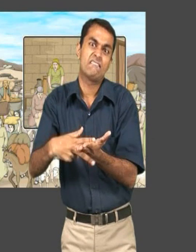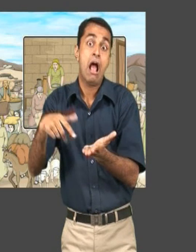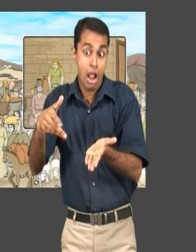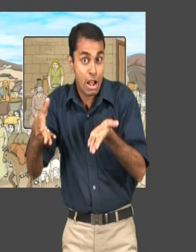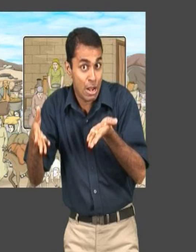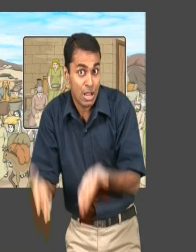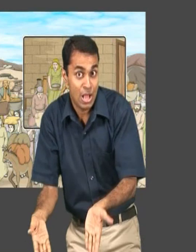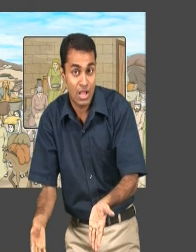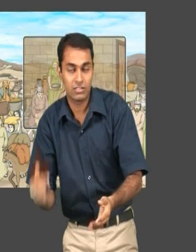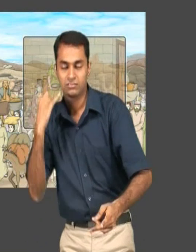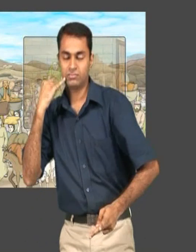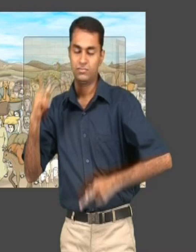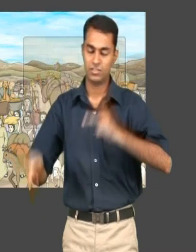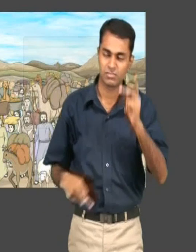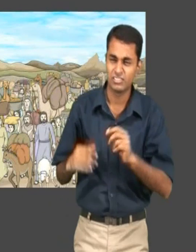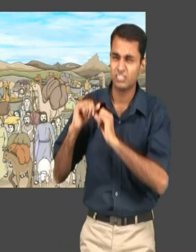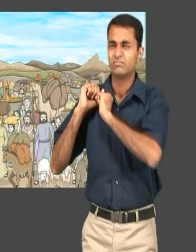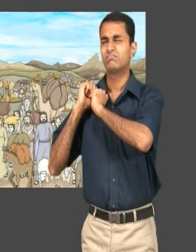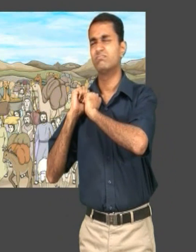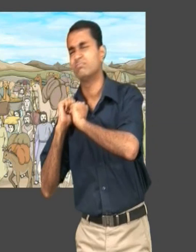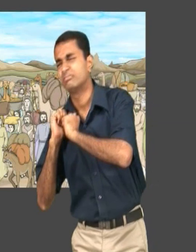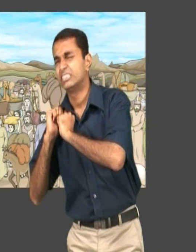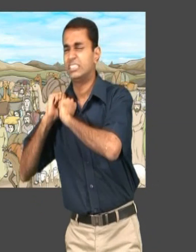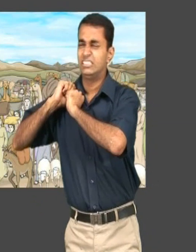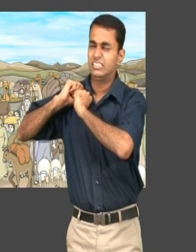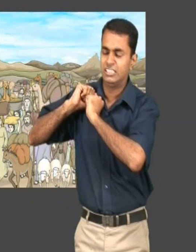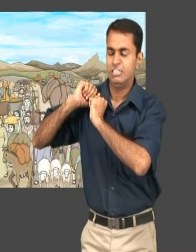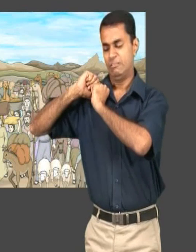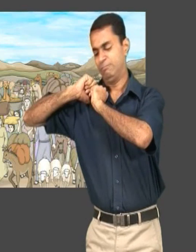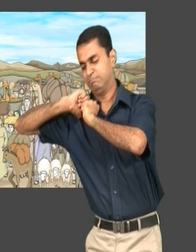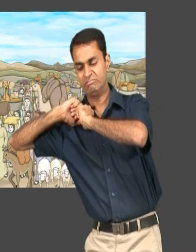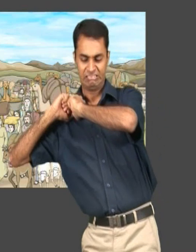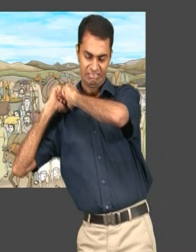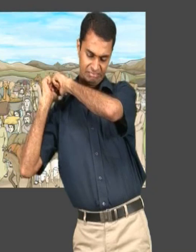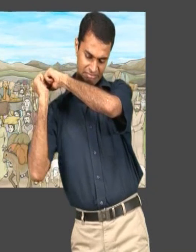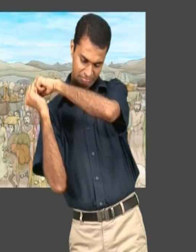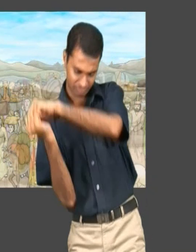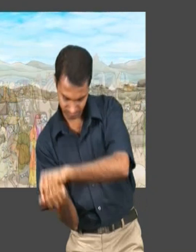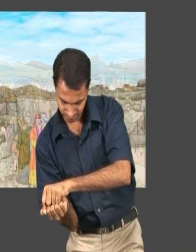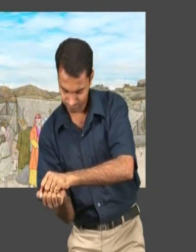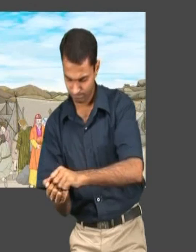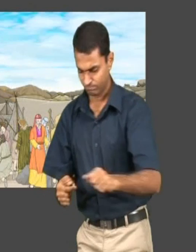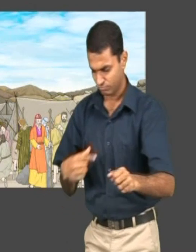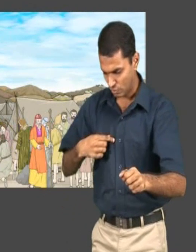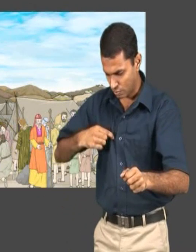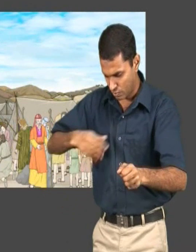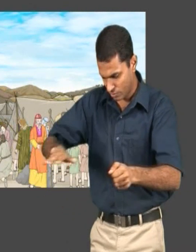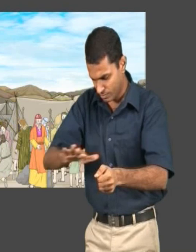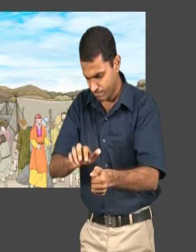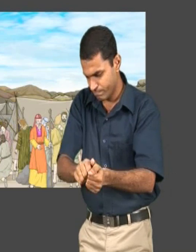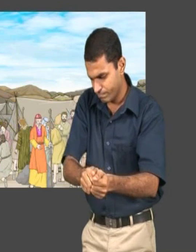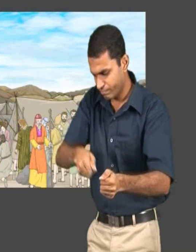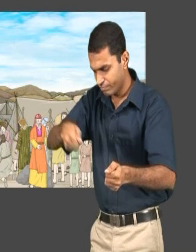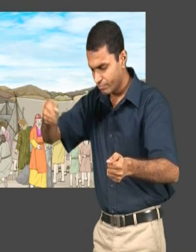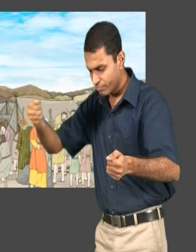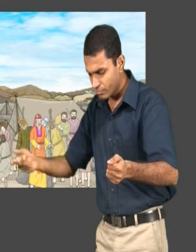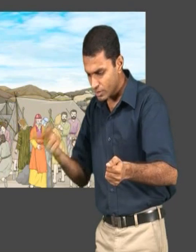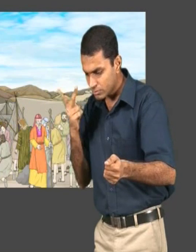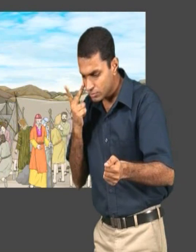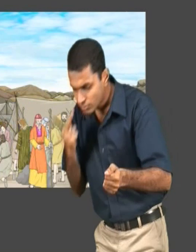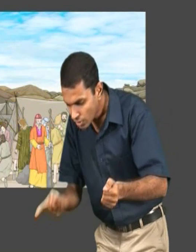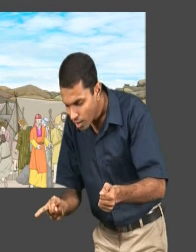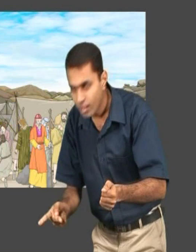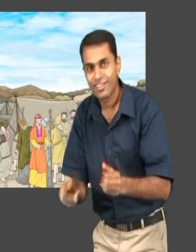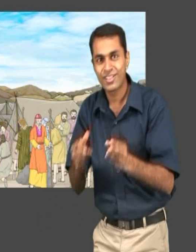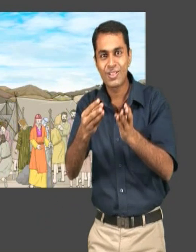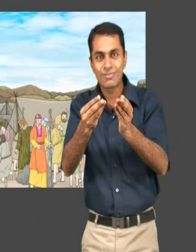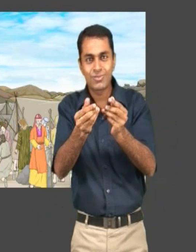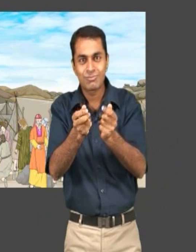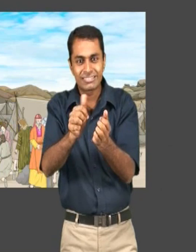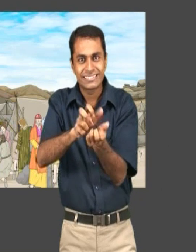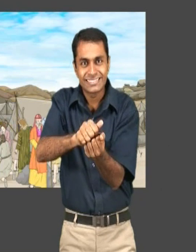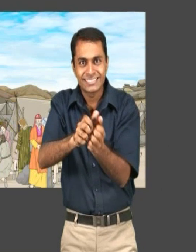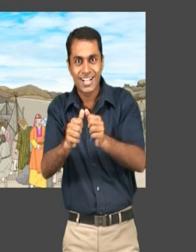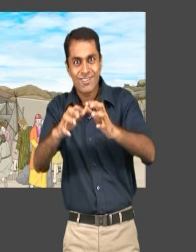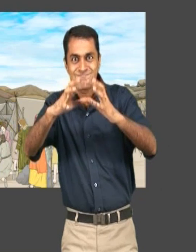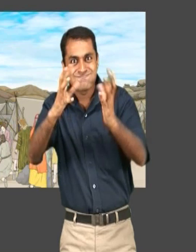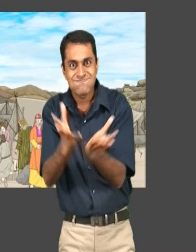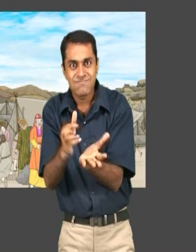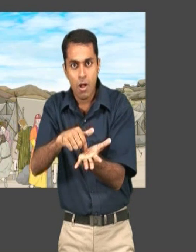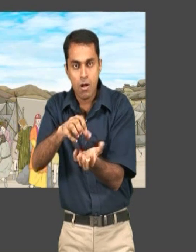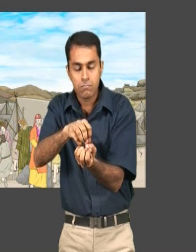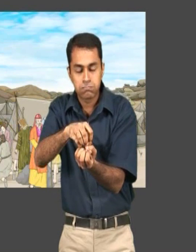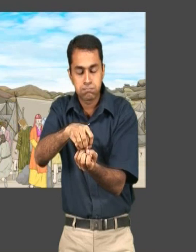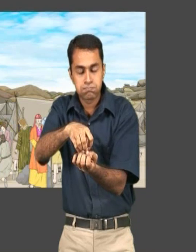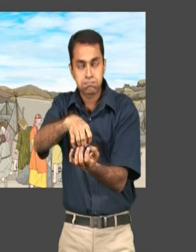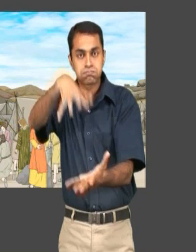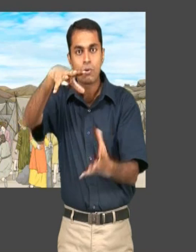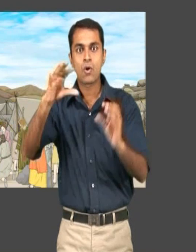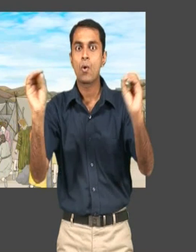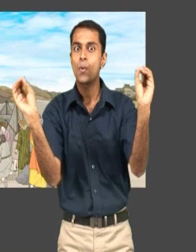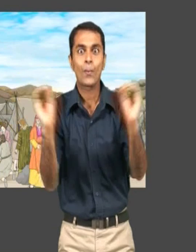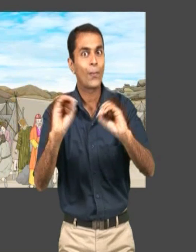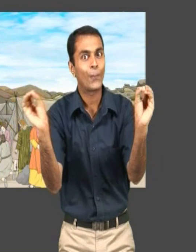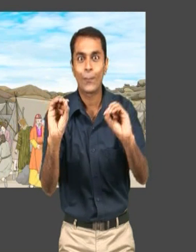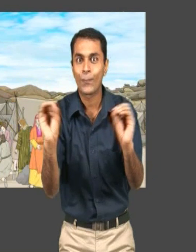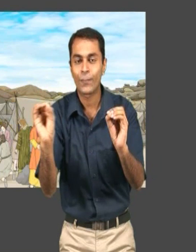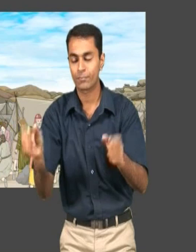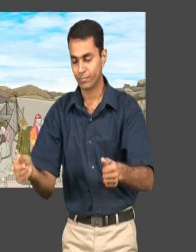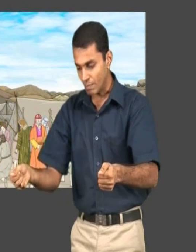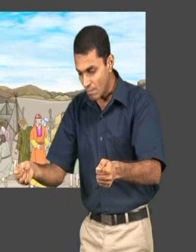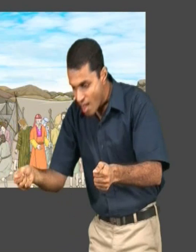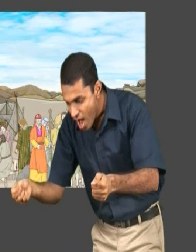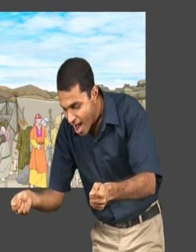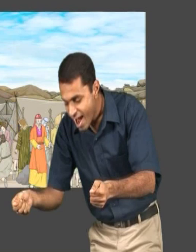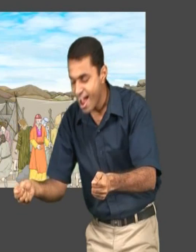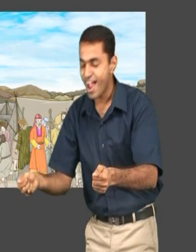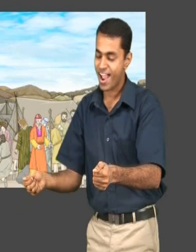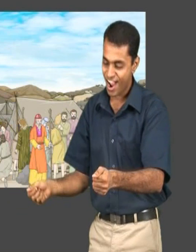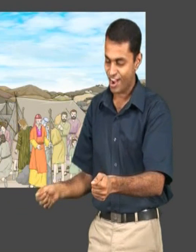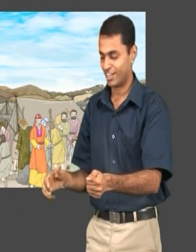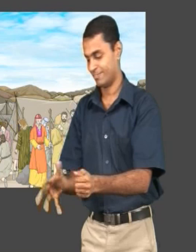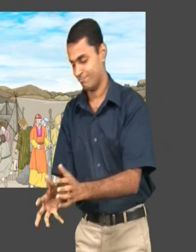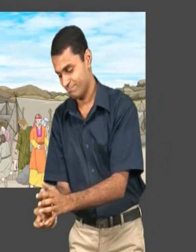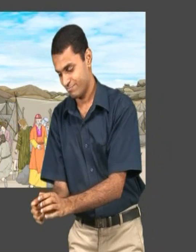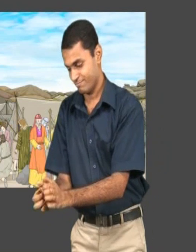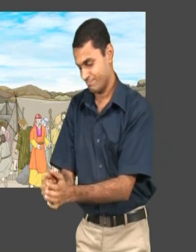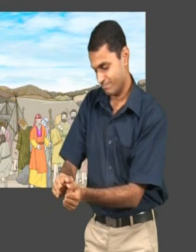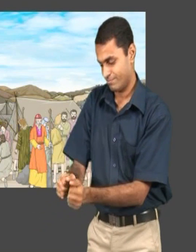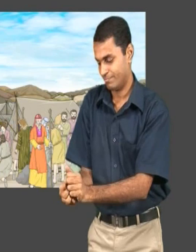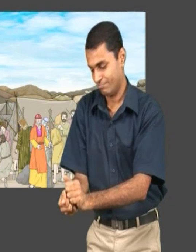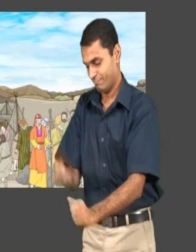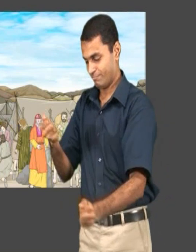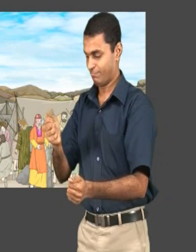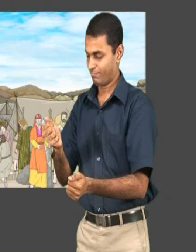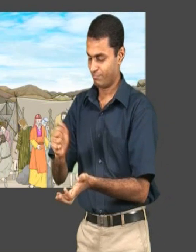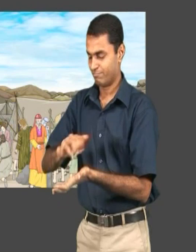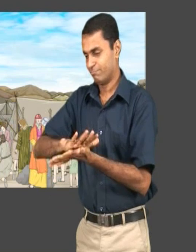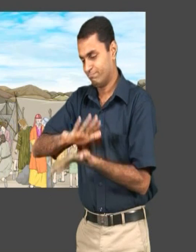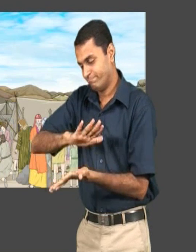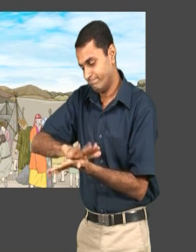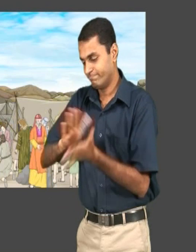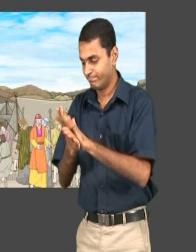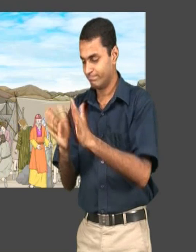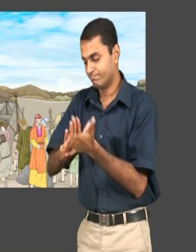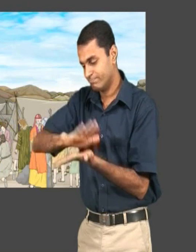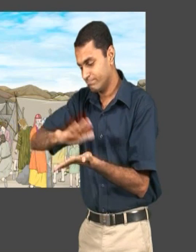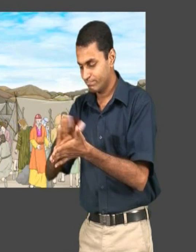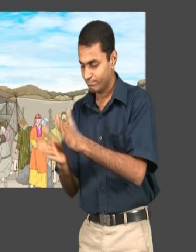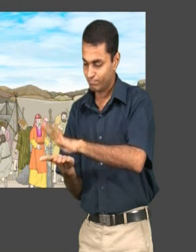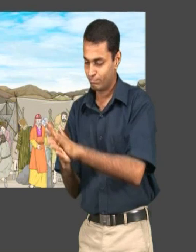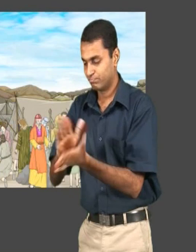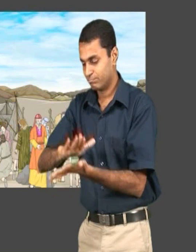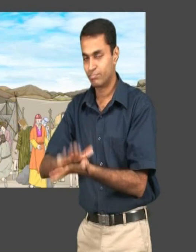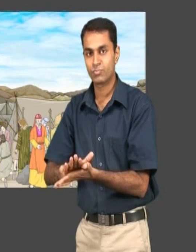Now the duration of the Israelites’ stay in Egypt was 430 years.